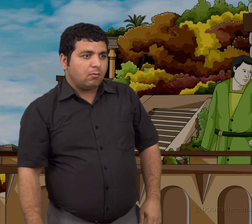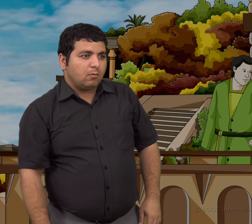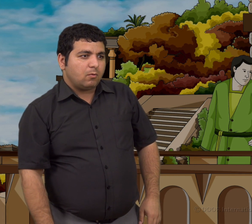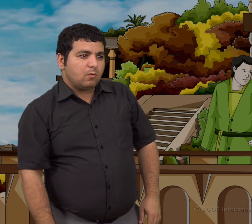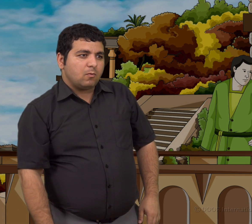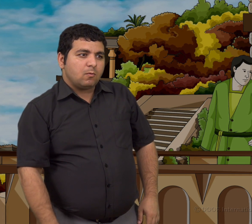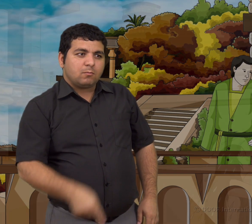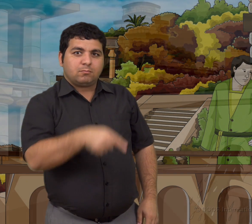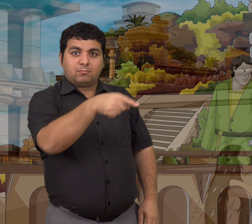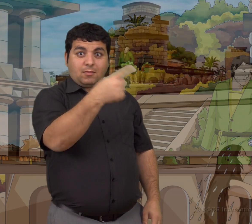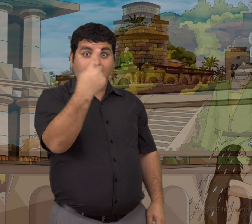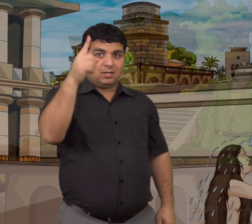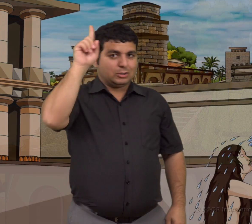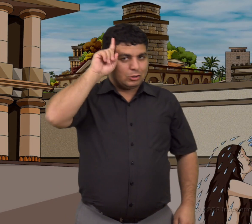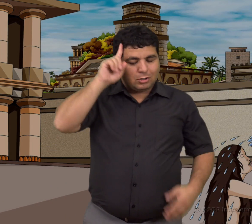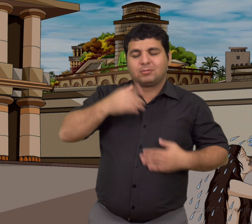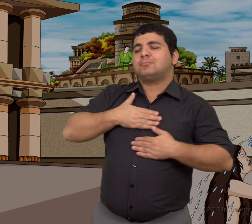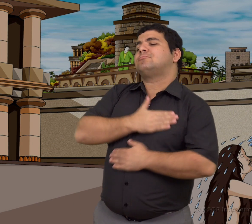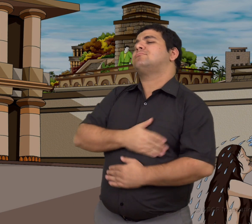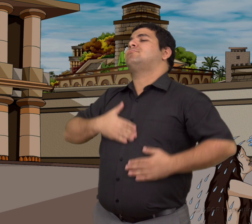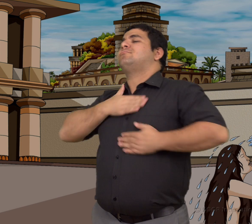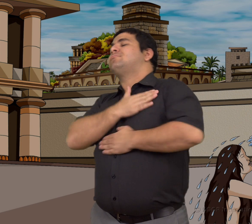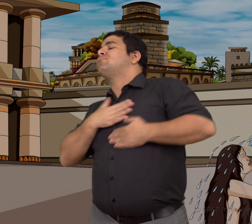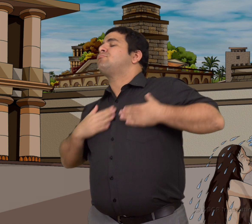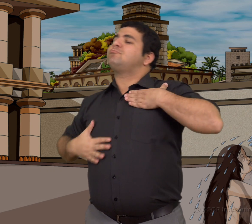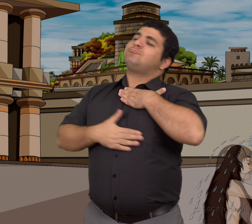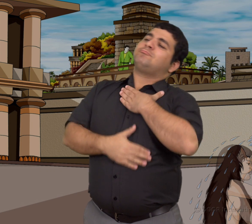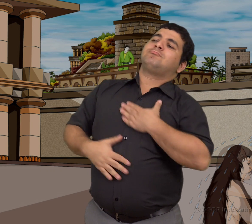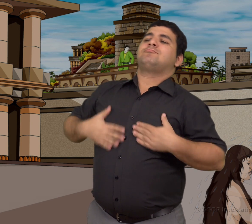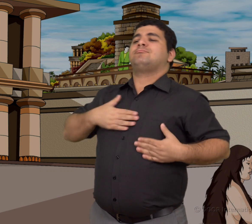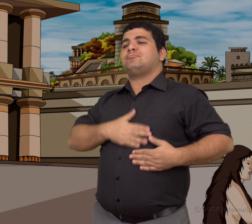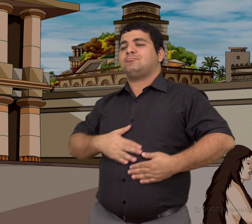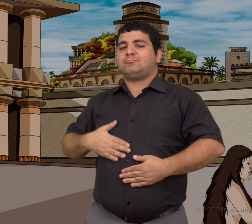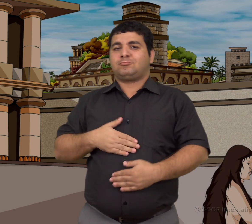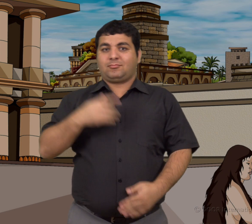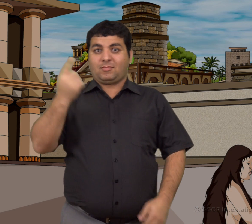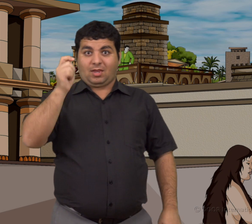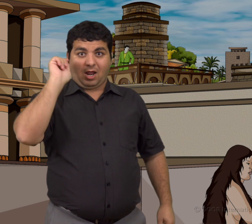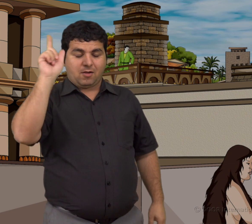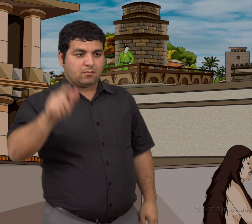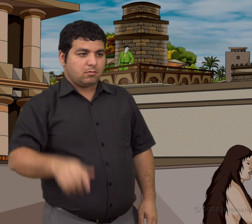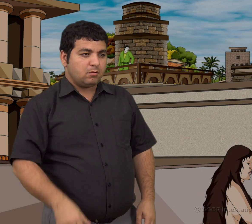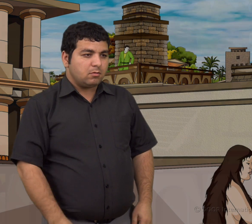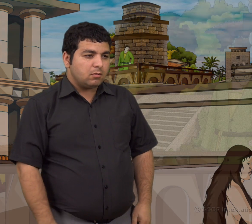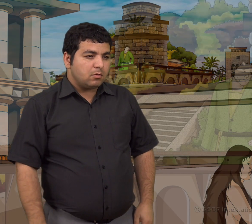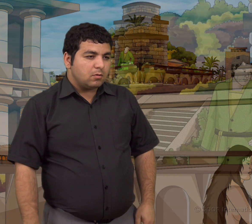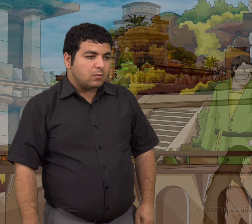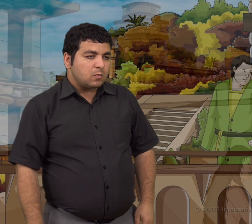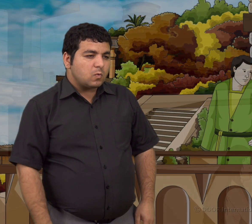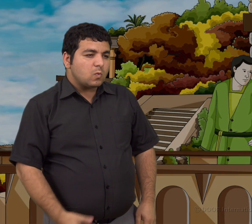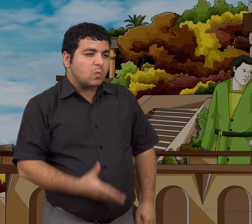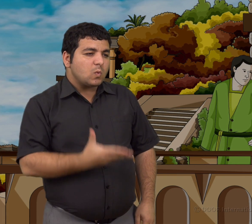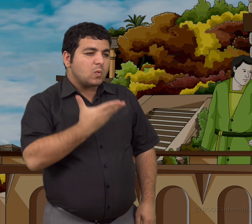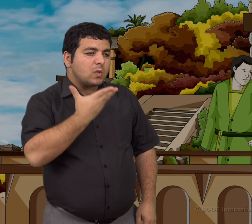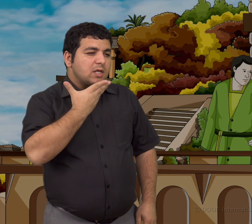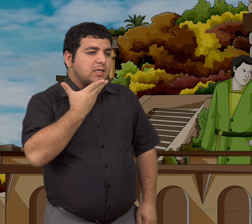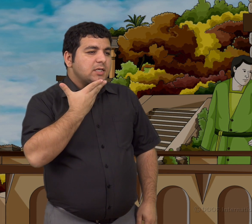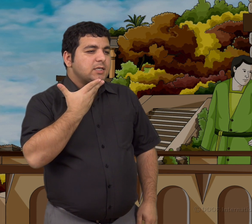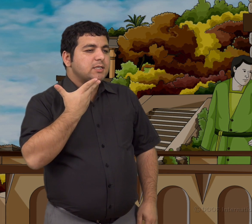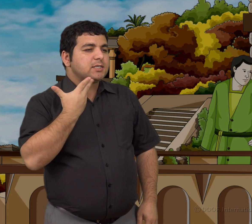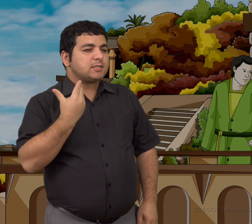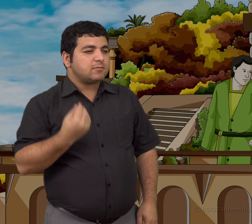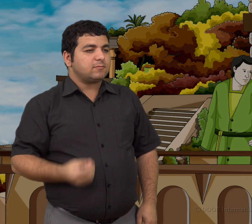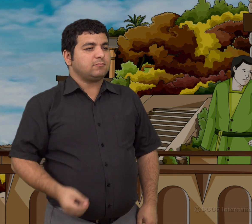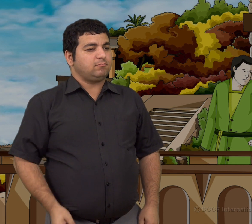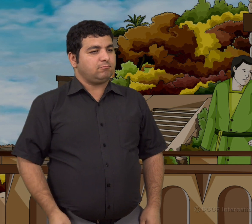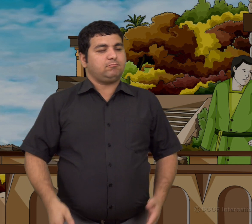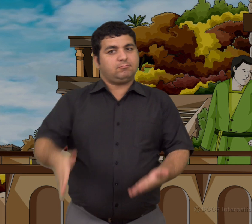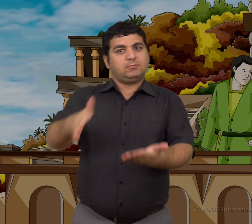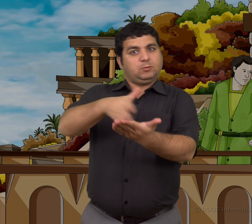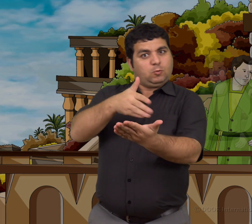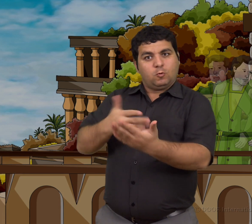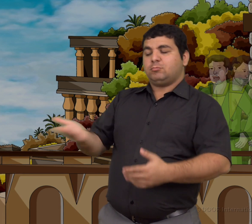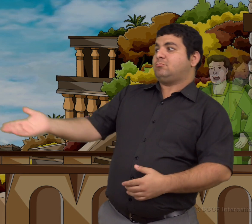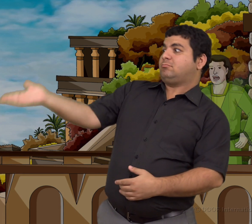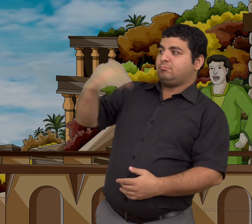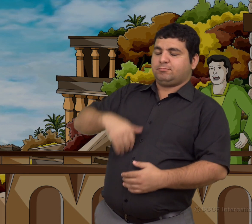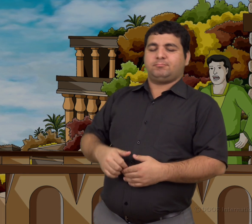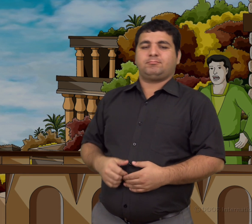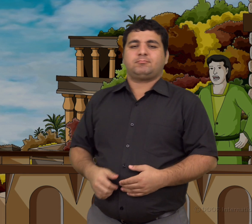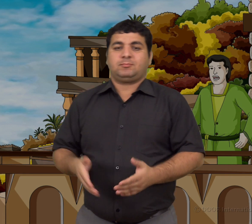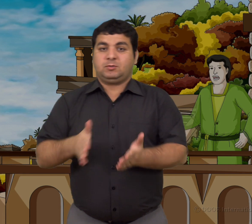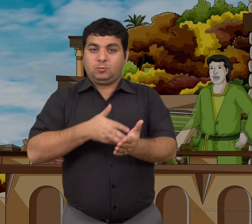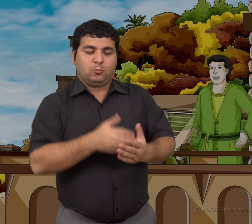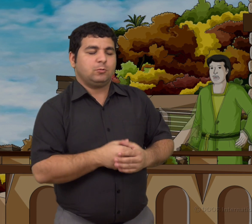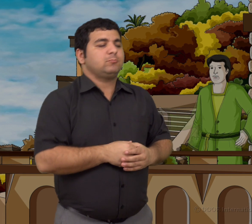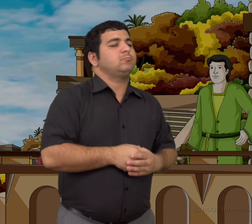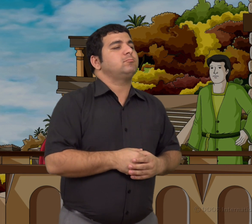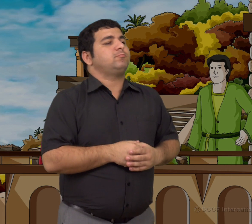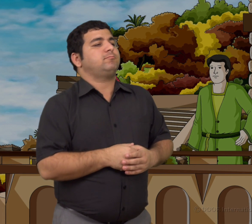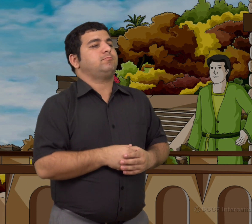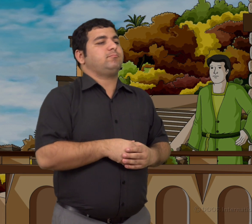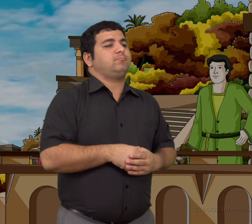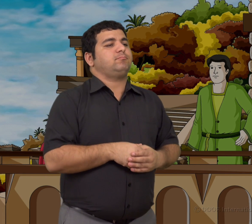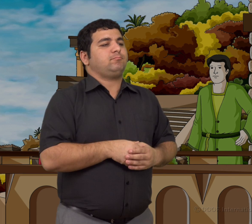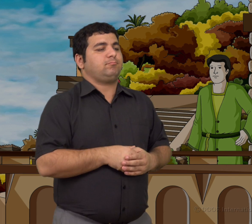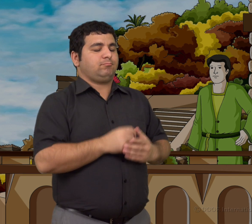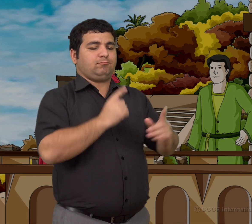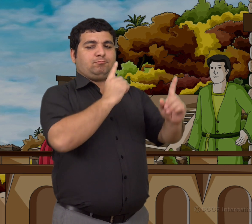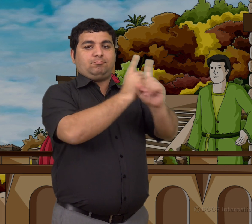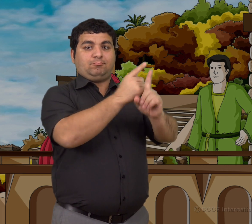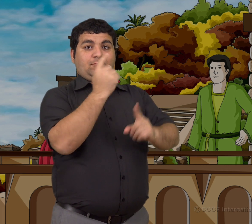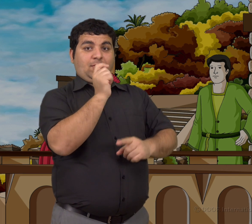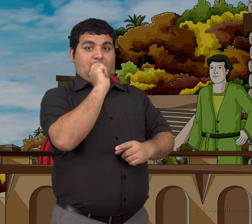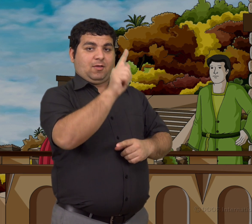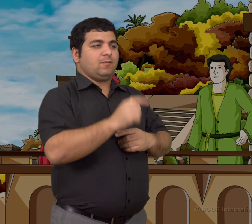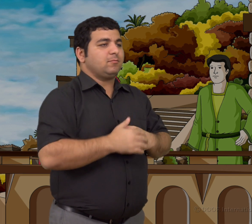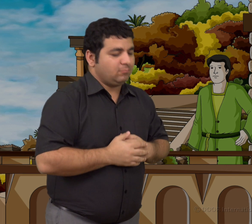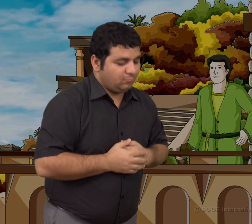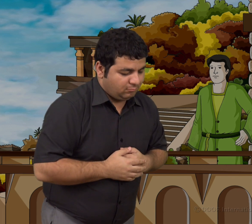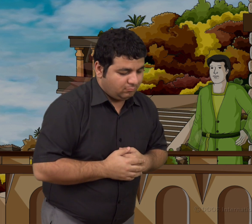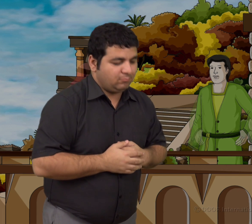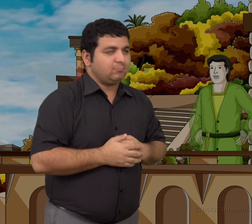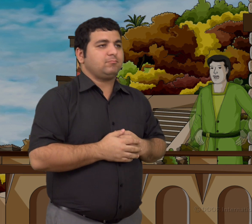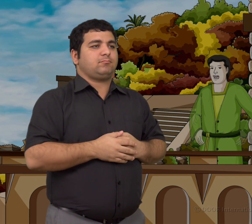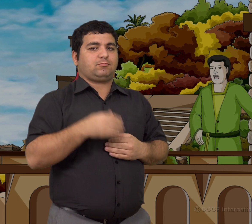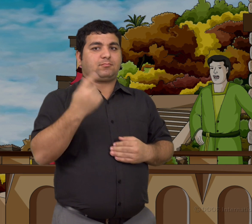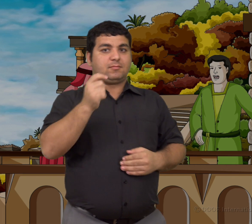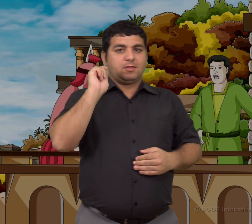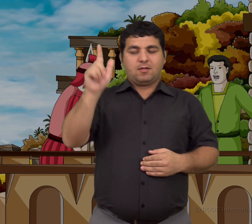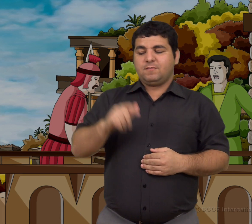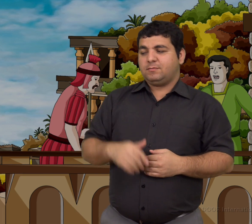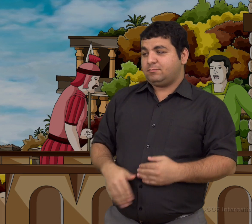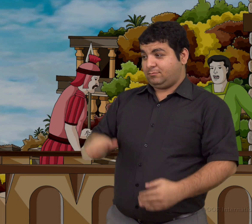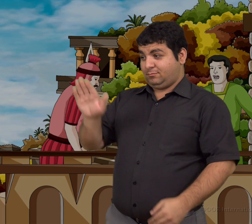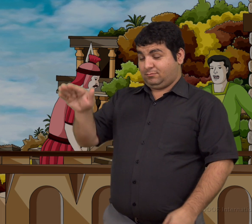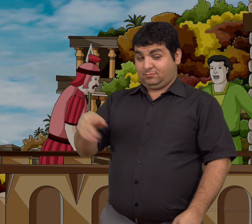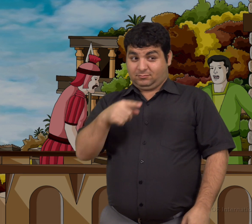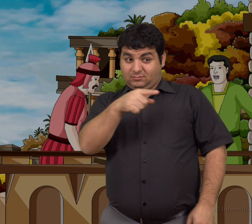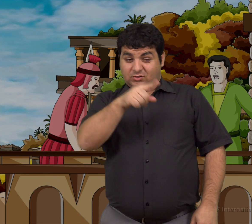And from the roof he saw a woman bathing—a very beautiful woman.